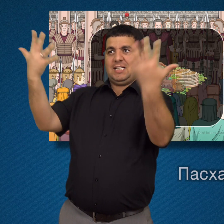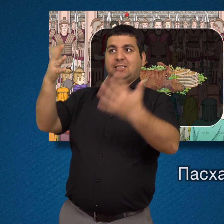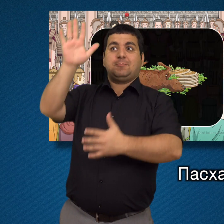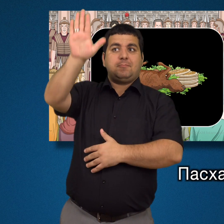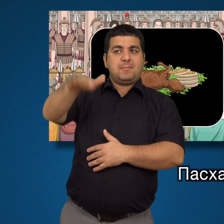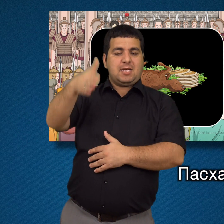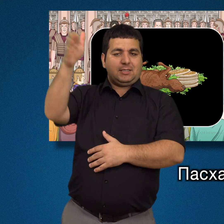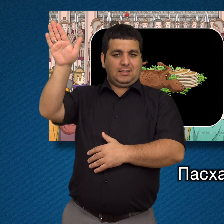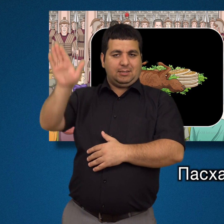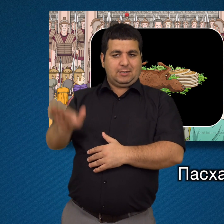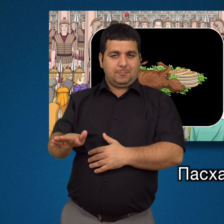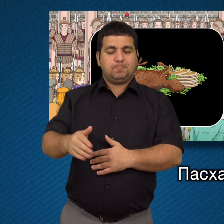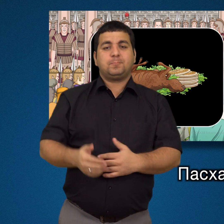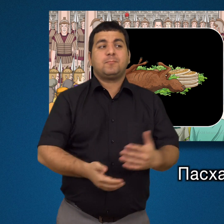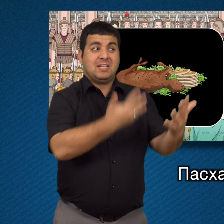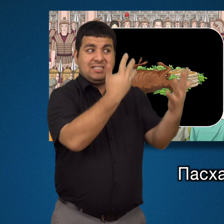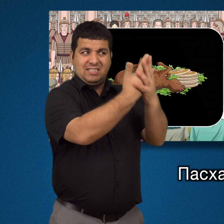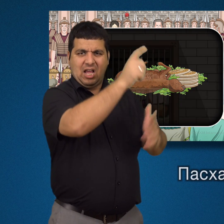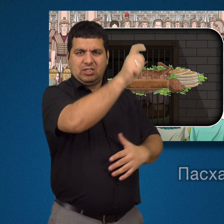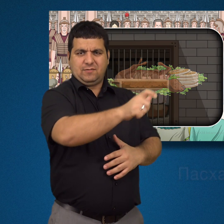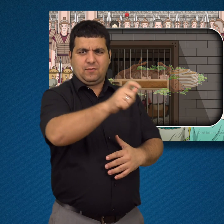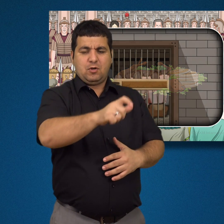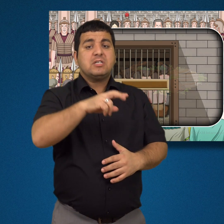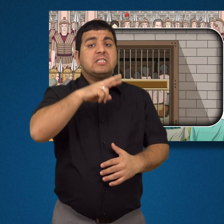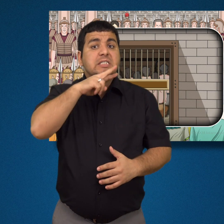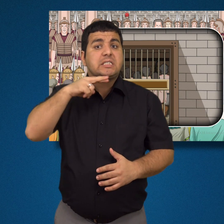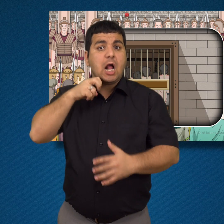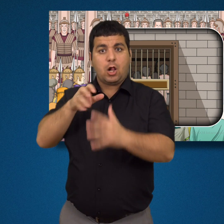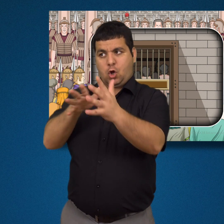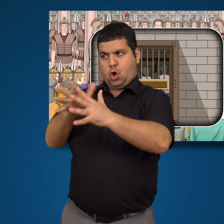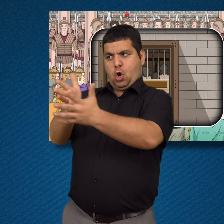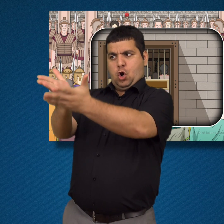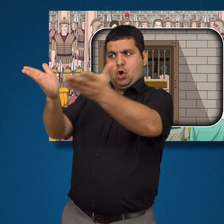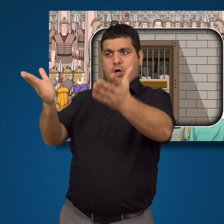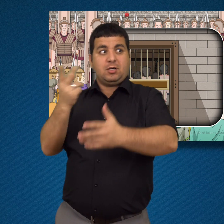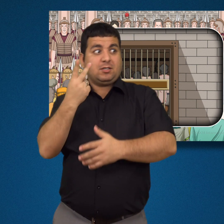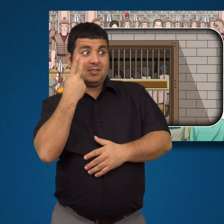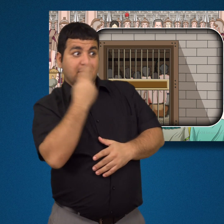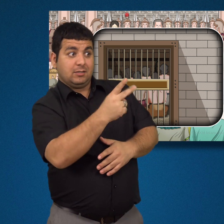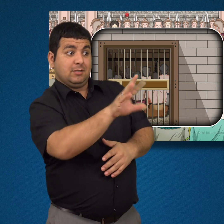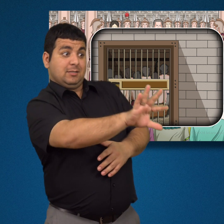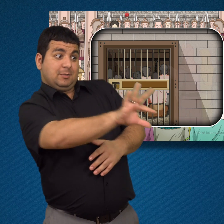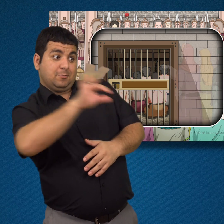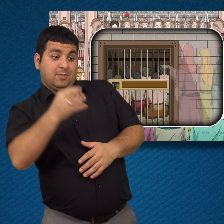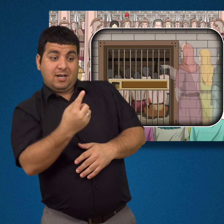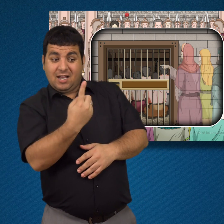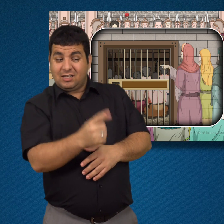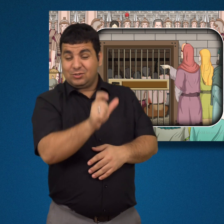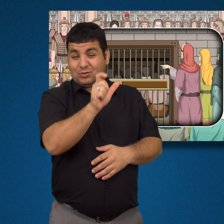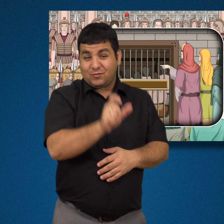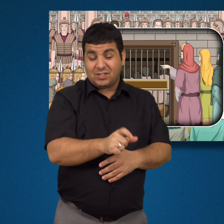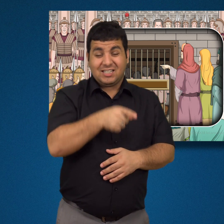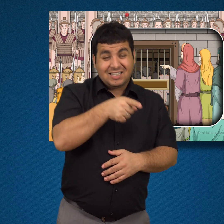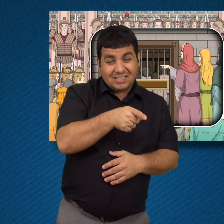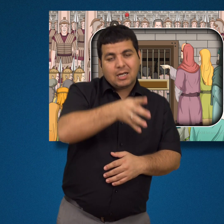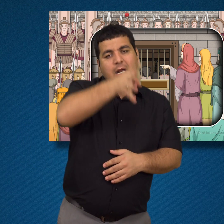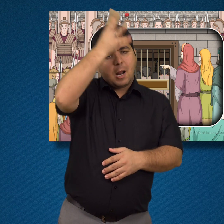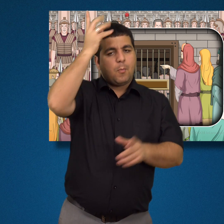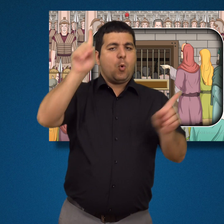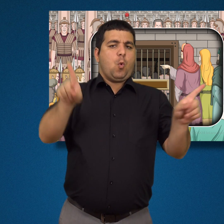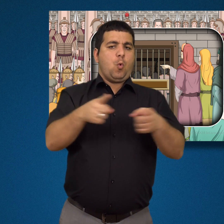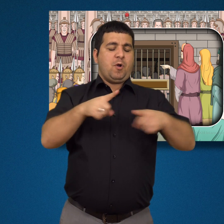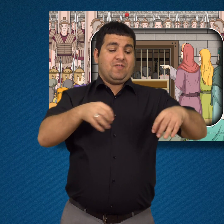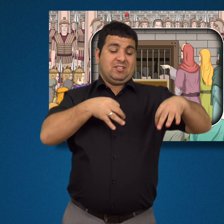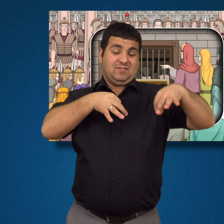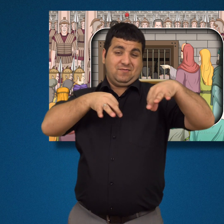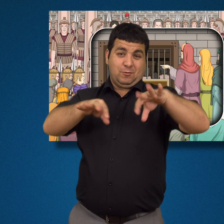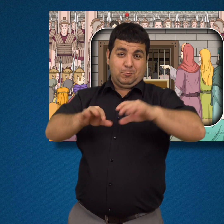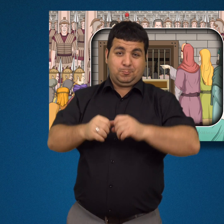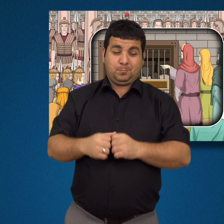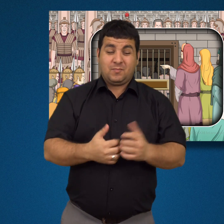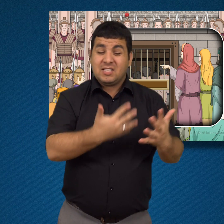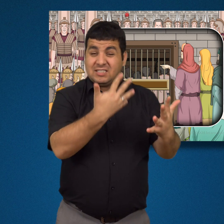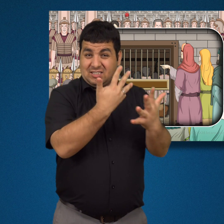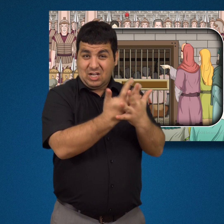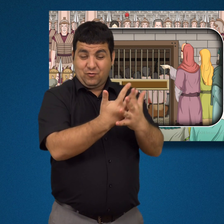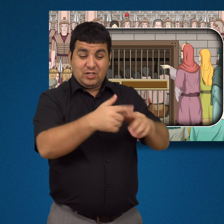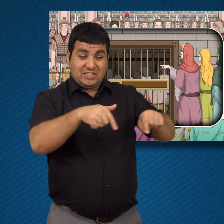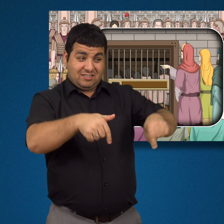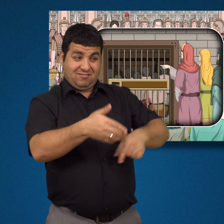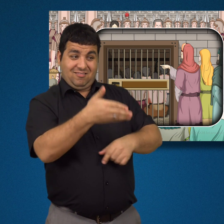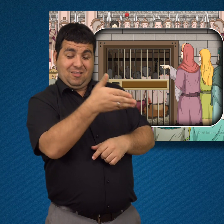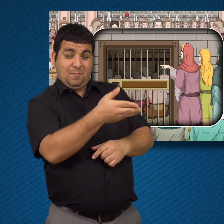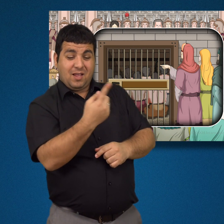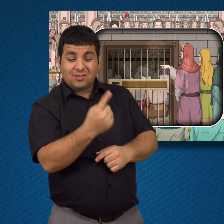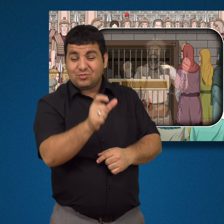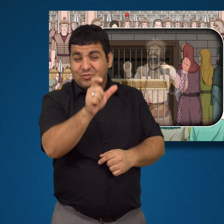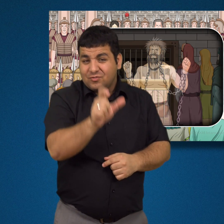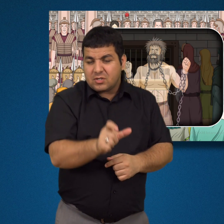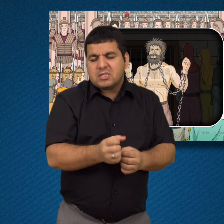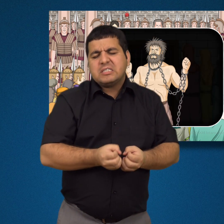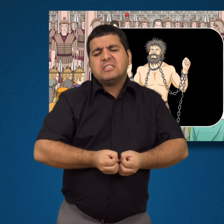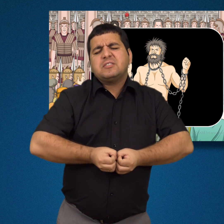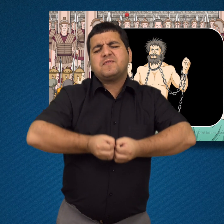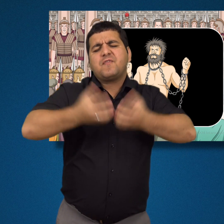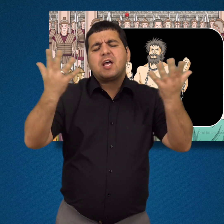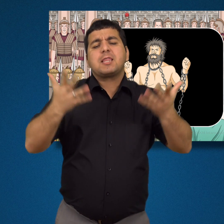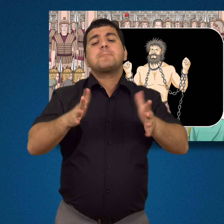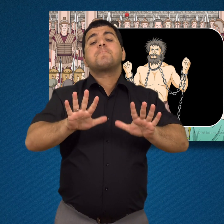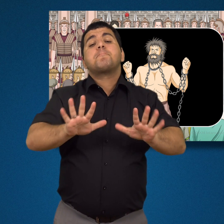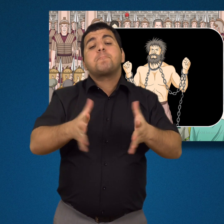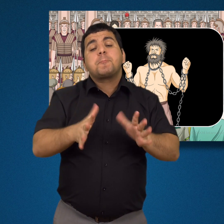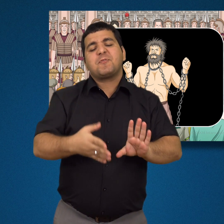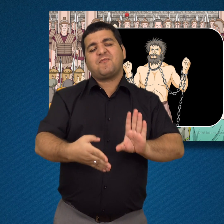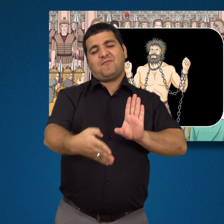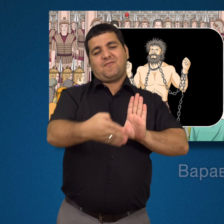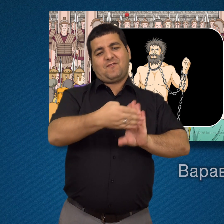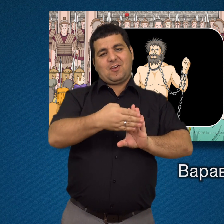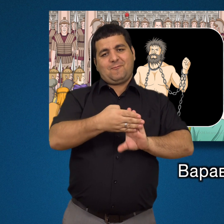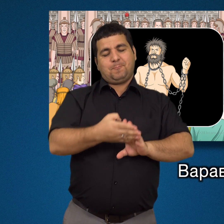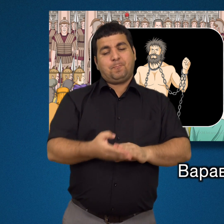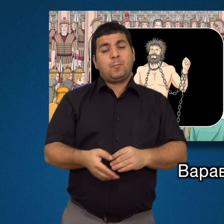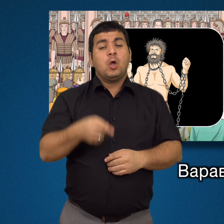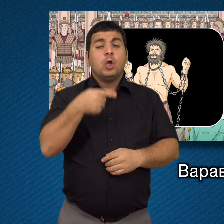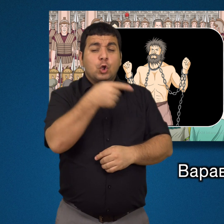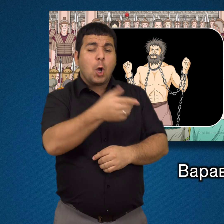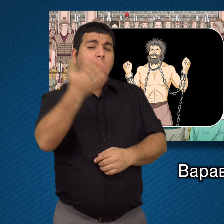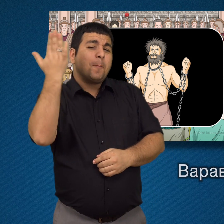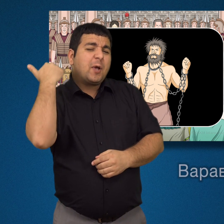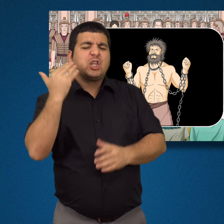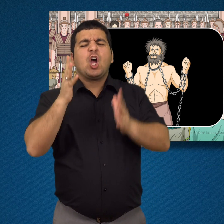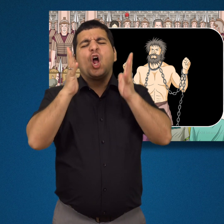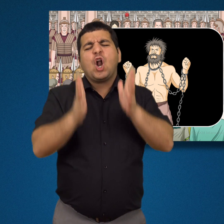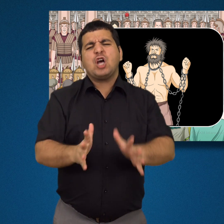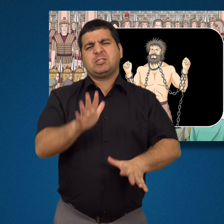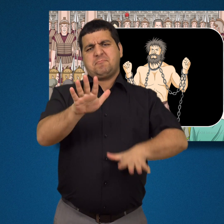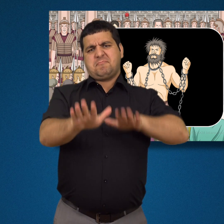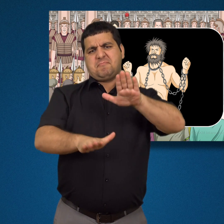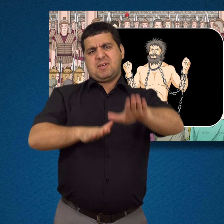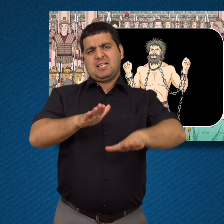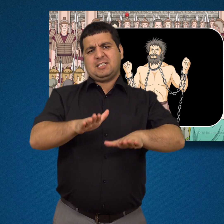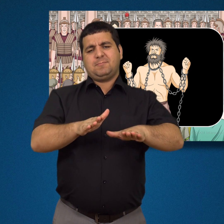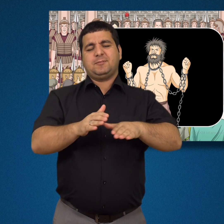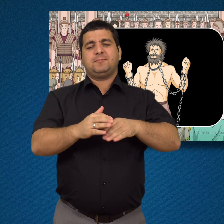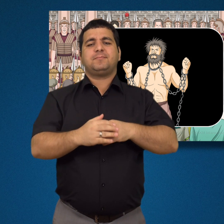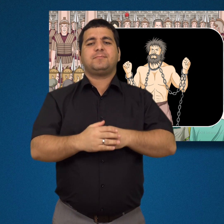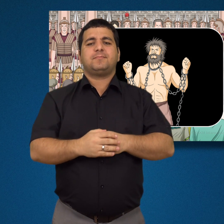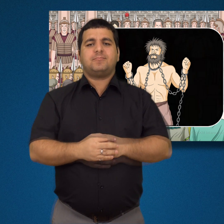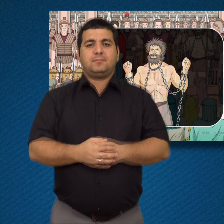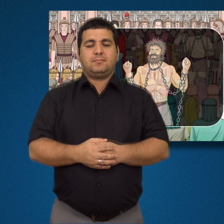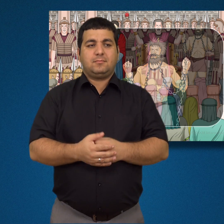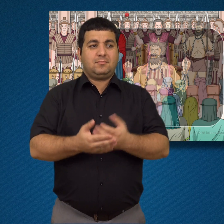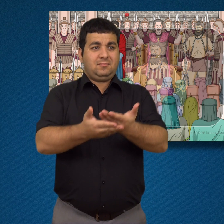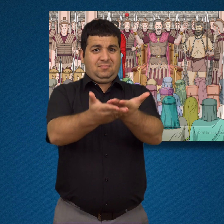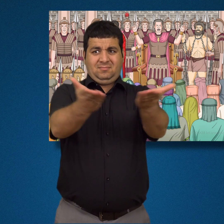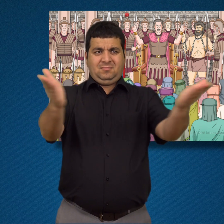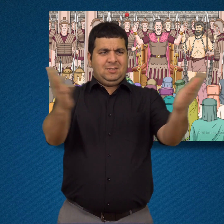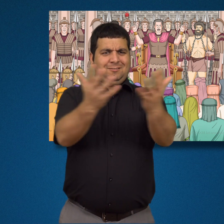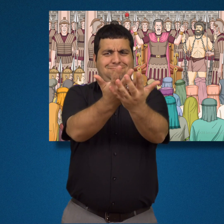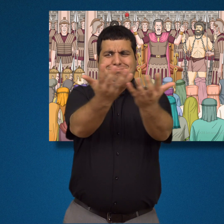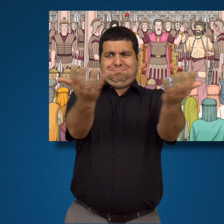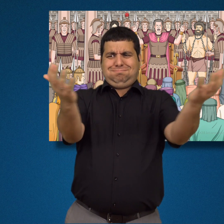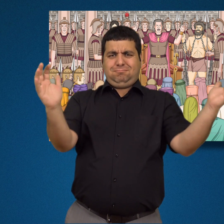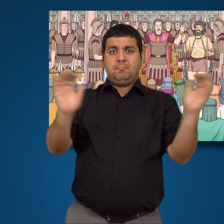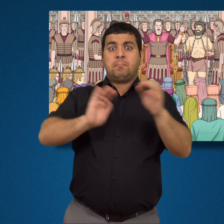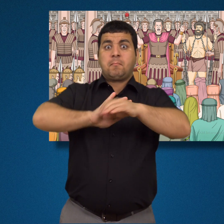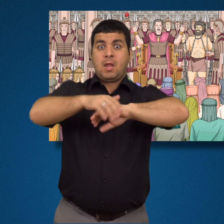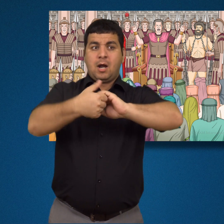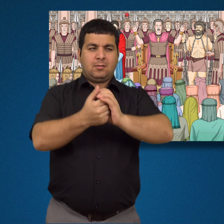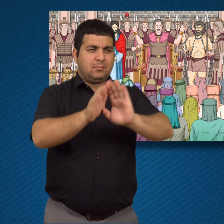At that time they were holding a notorious prisoner named Barabbas.